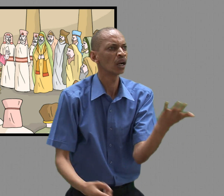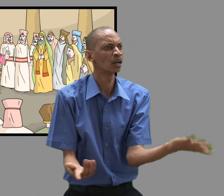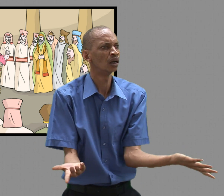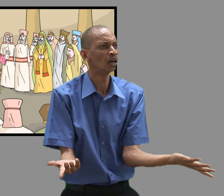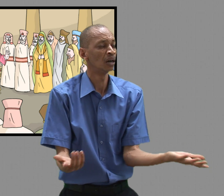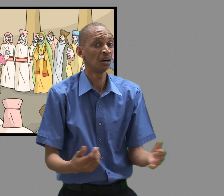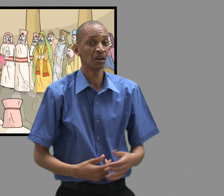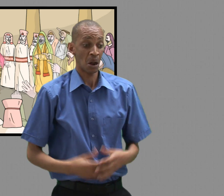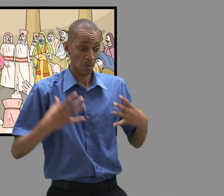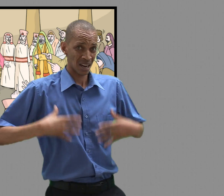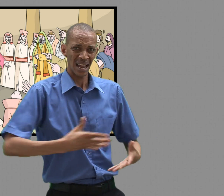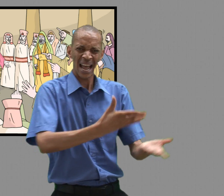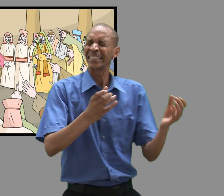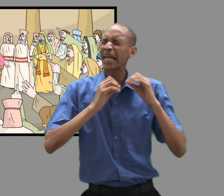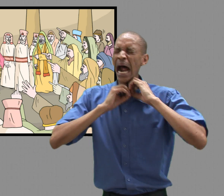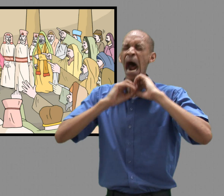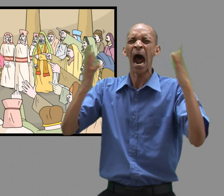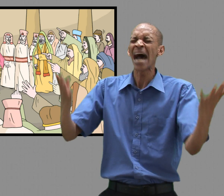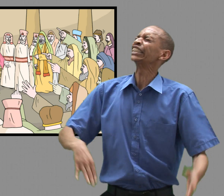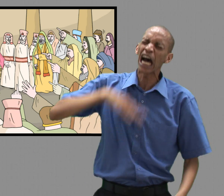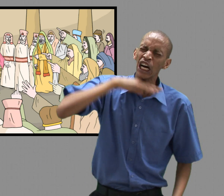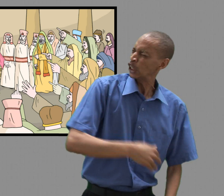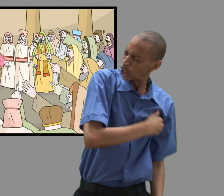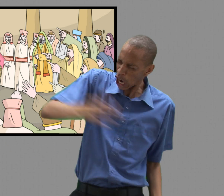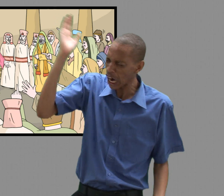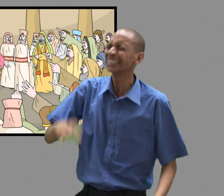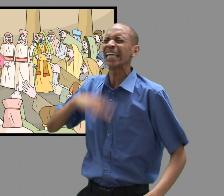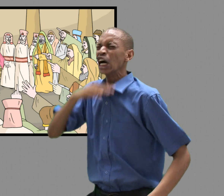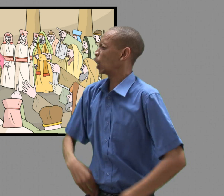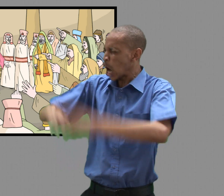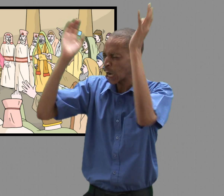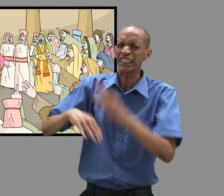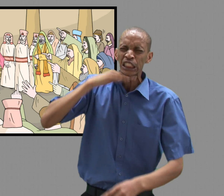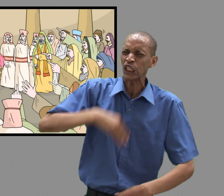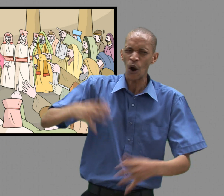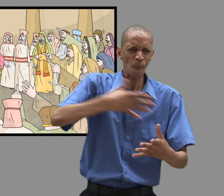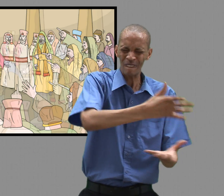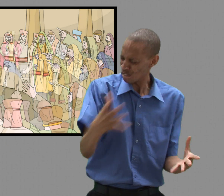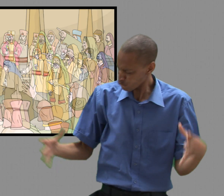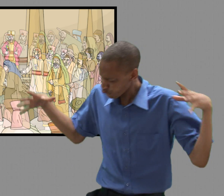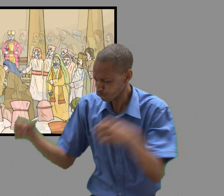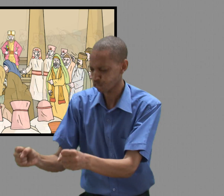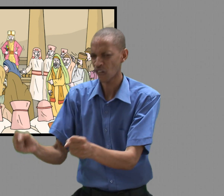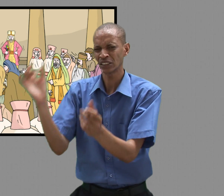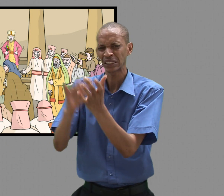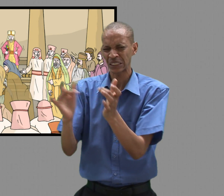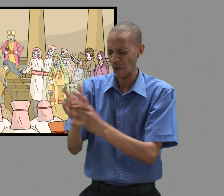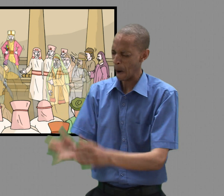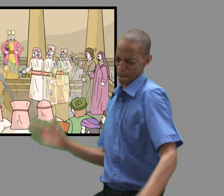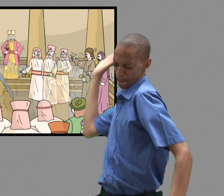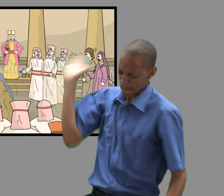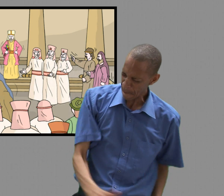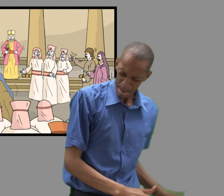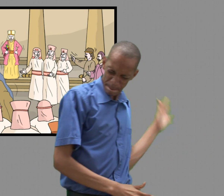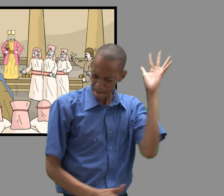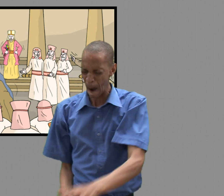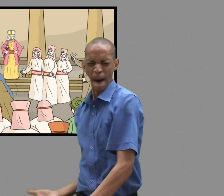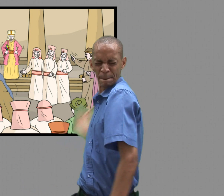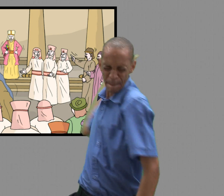“He deserves to die,” they answered.